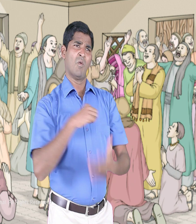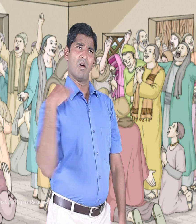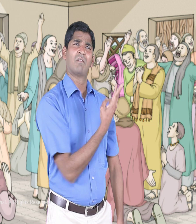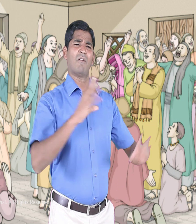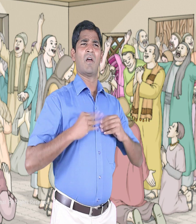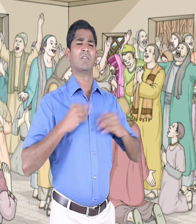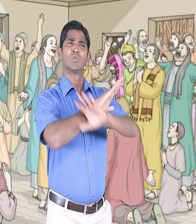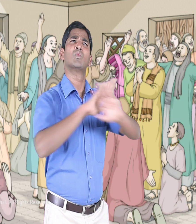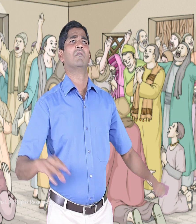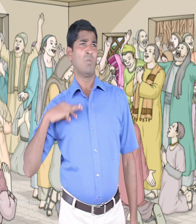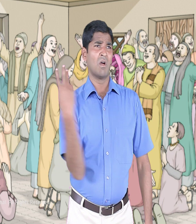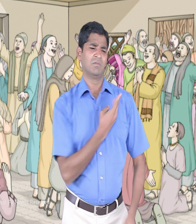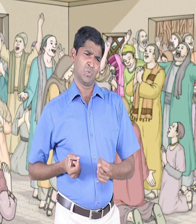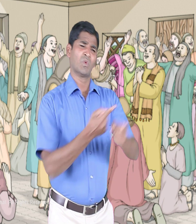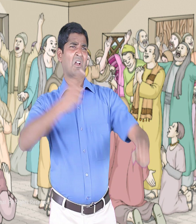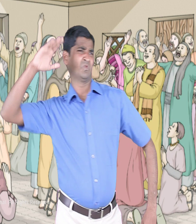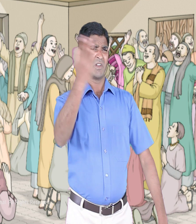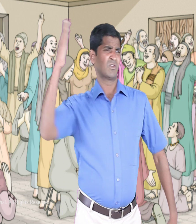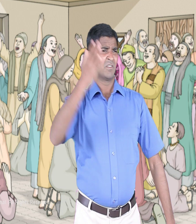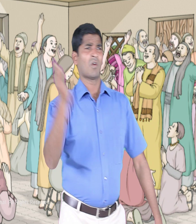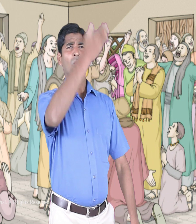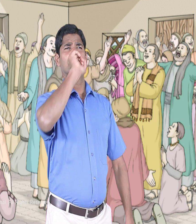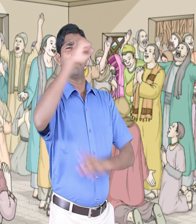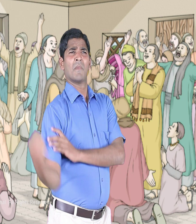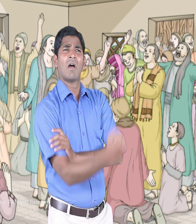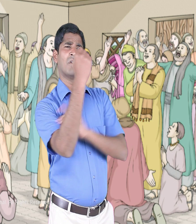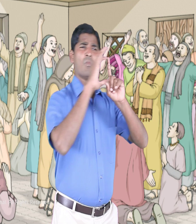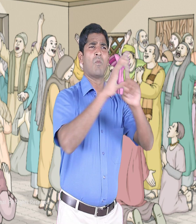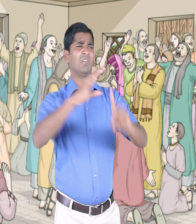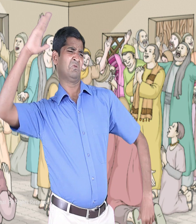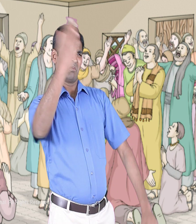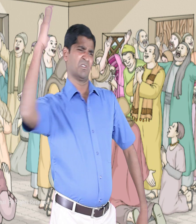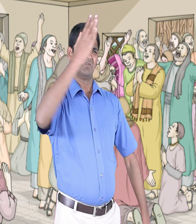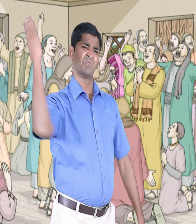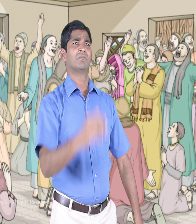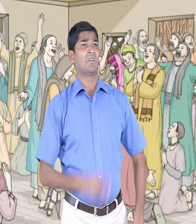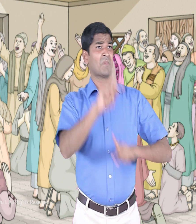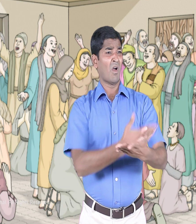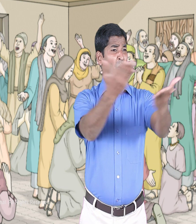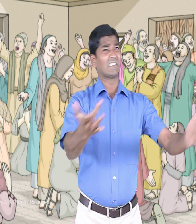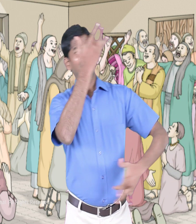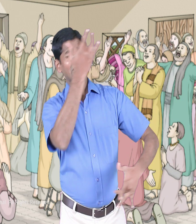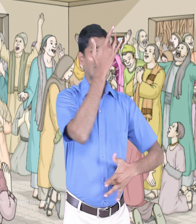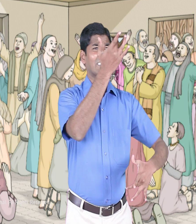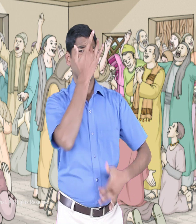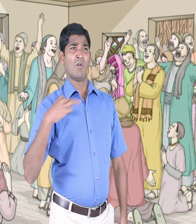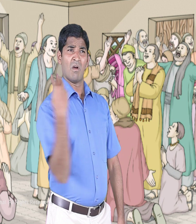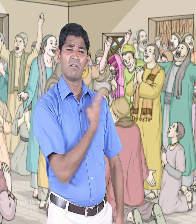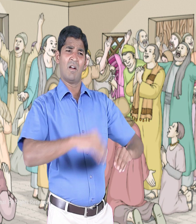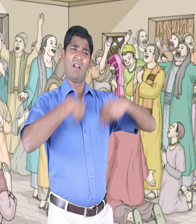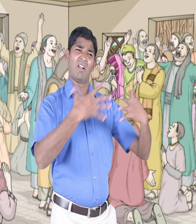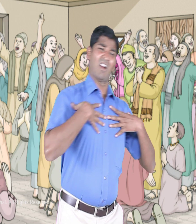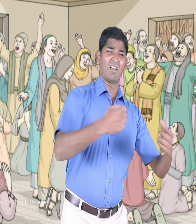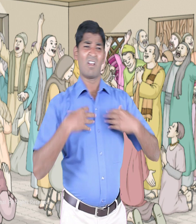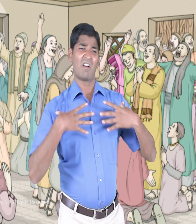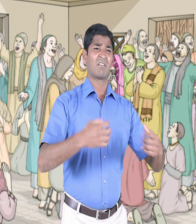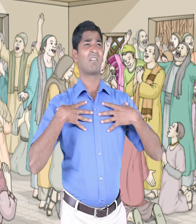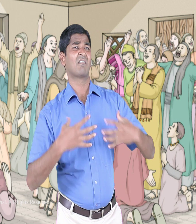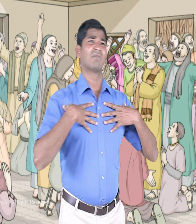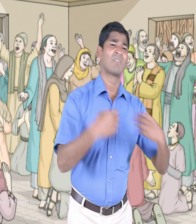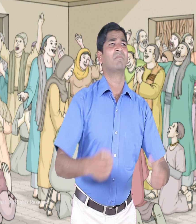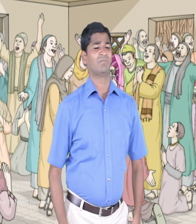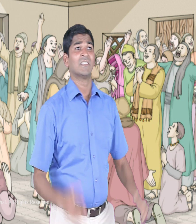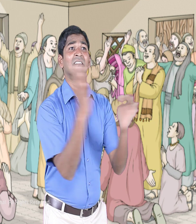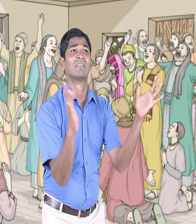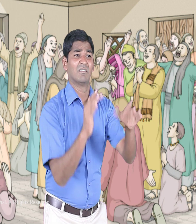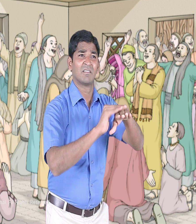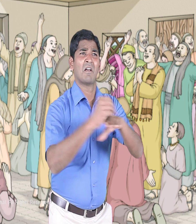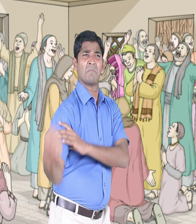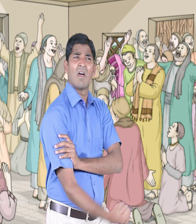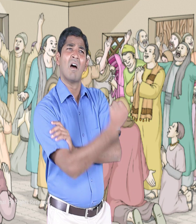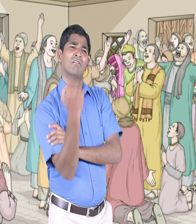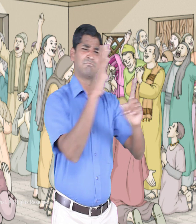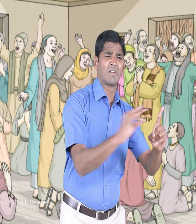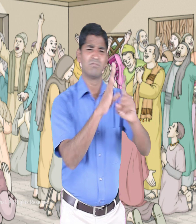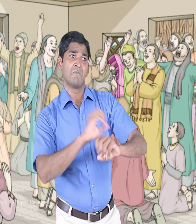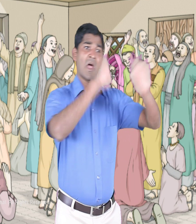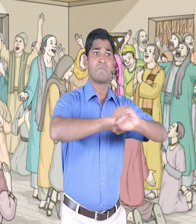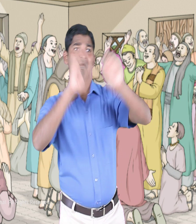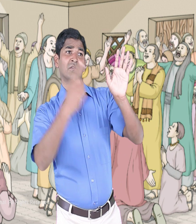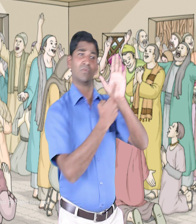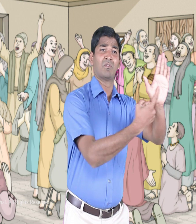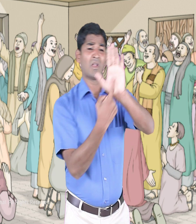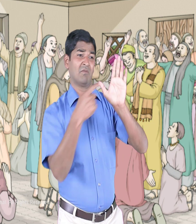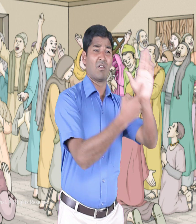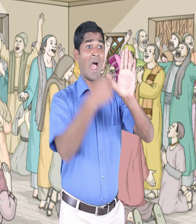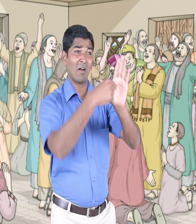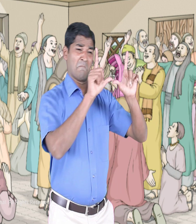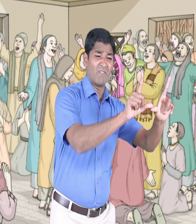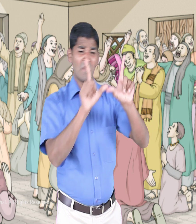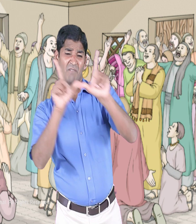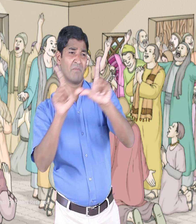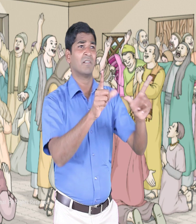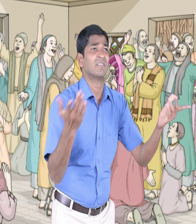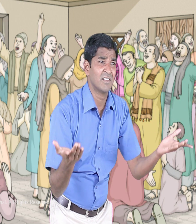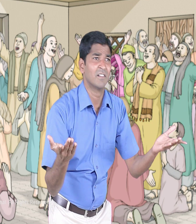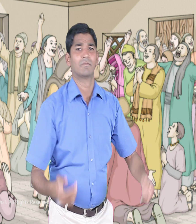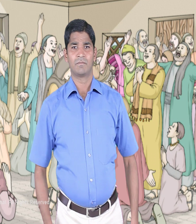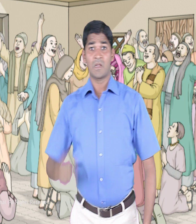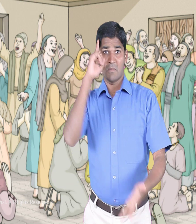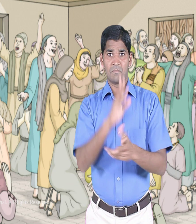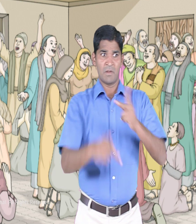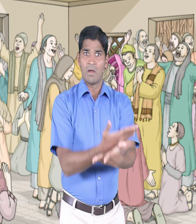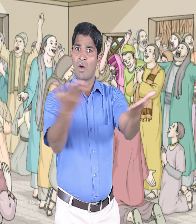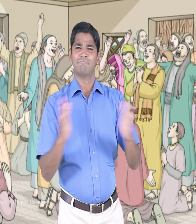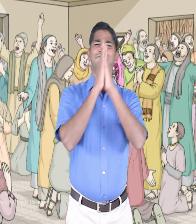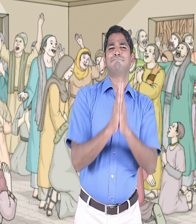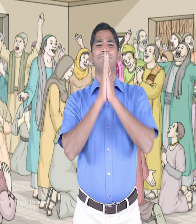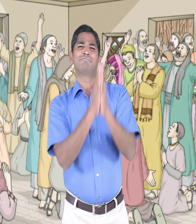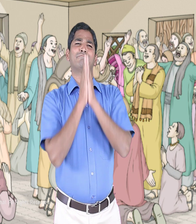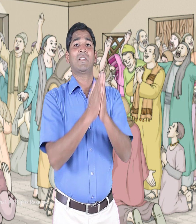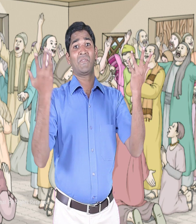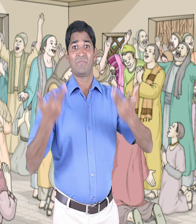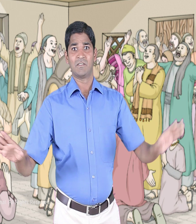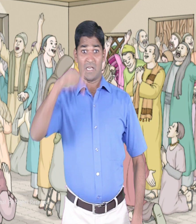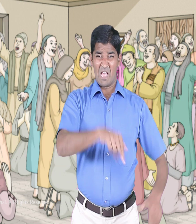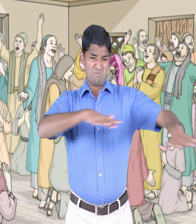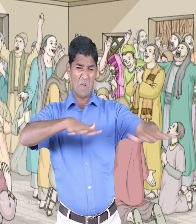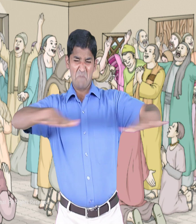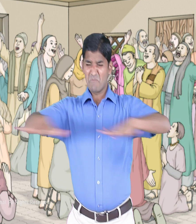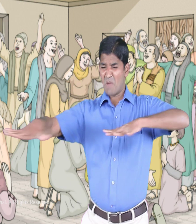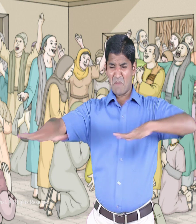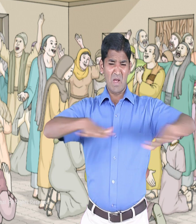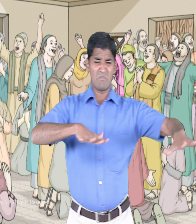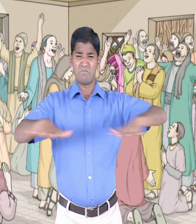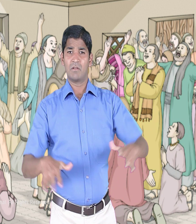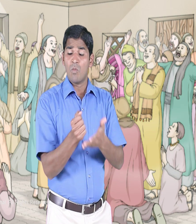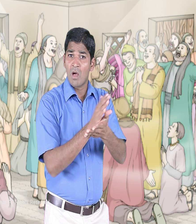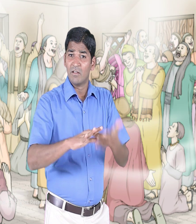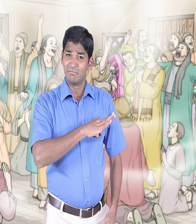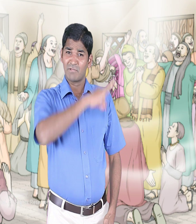And now, Lord, consider their threats, and enable Your servants to speak Your word with complete boldness, as You stretch out Your hand to heal and perform signs and wonders through the name of Your holy servant Jesus.”